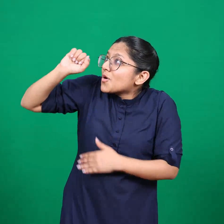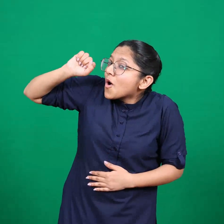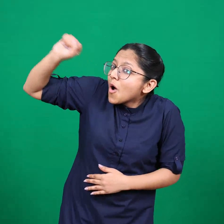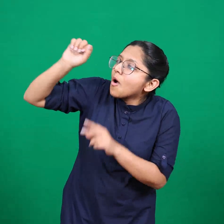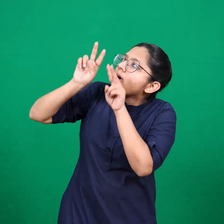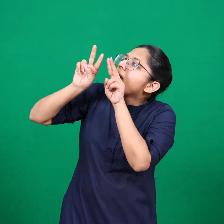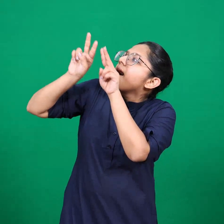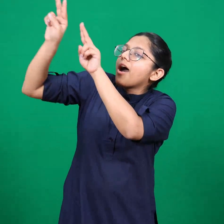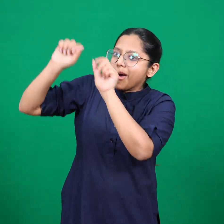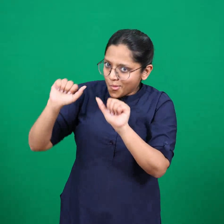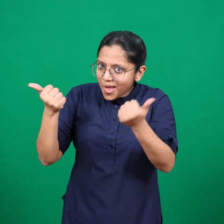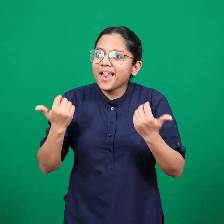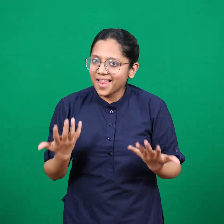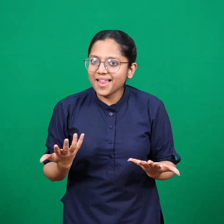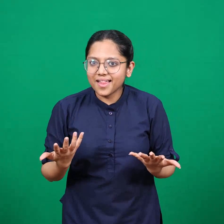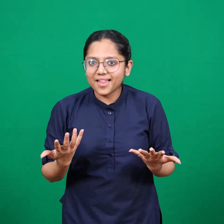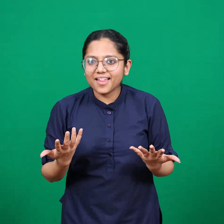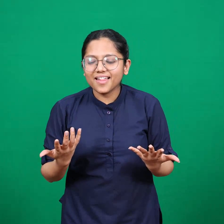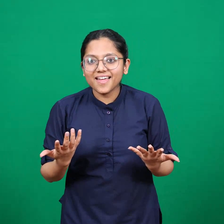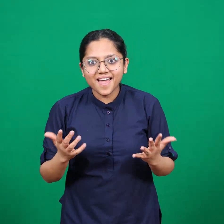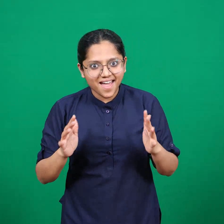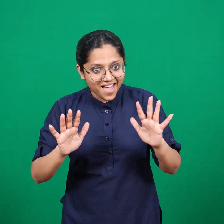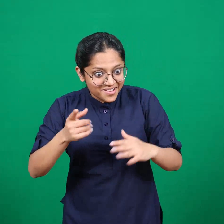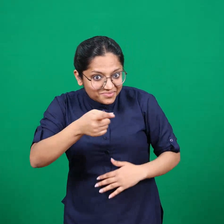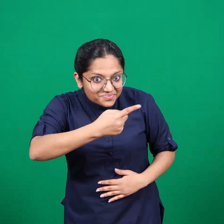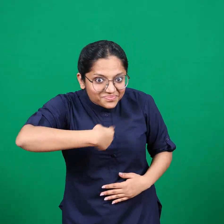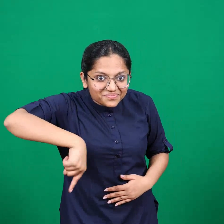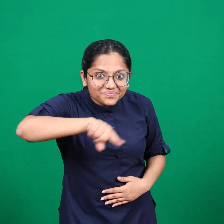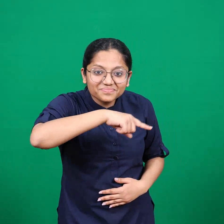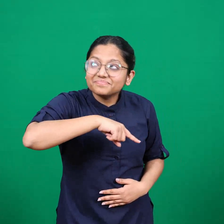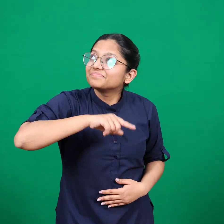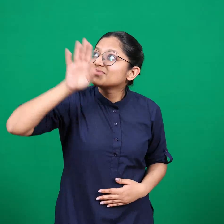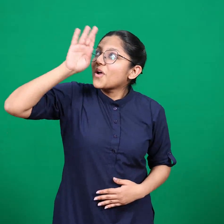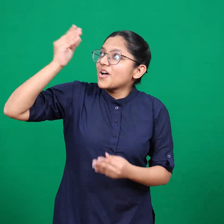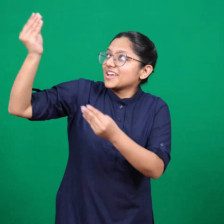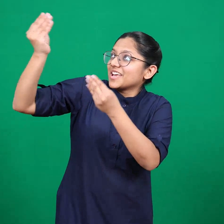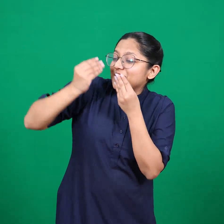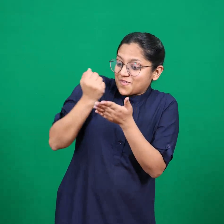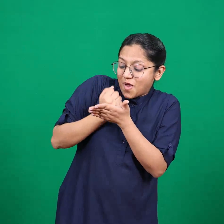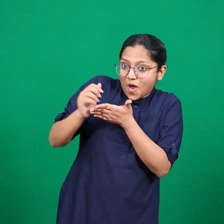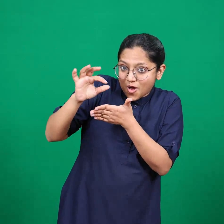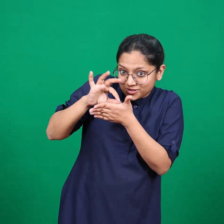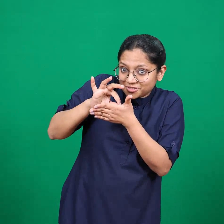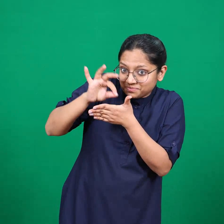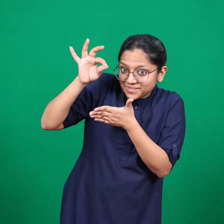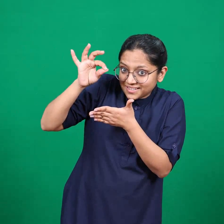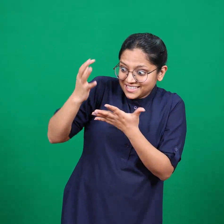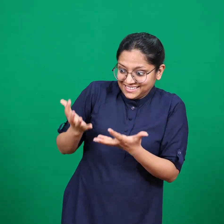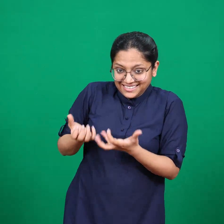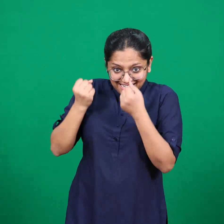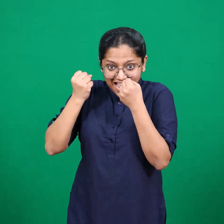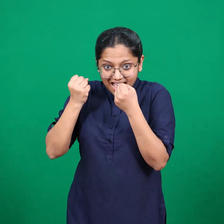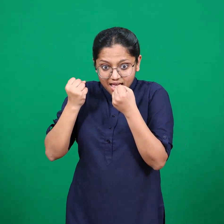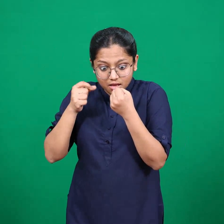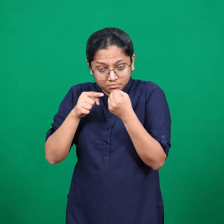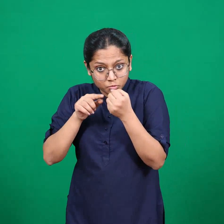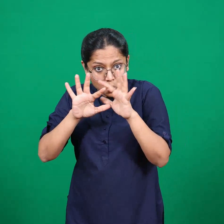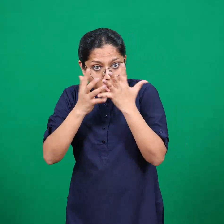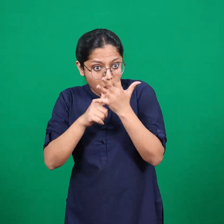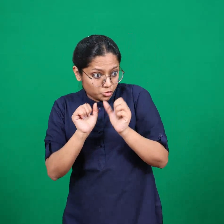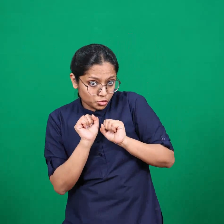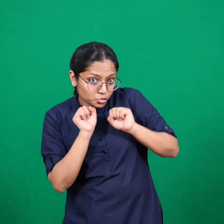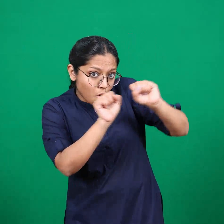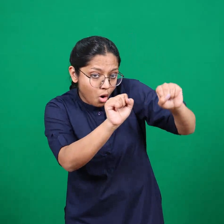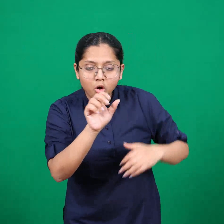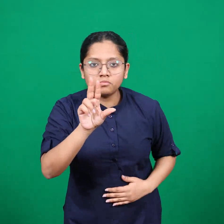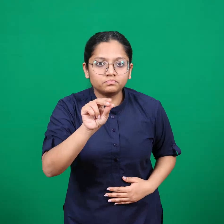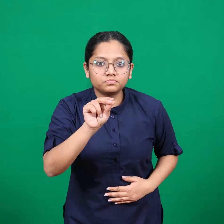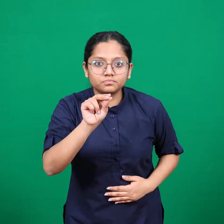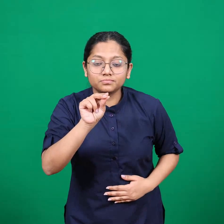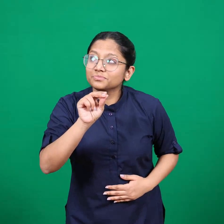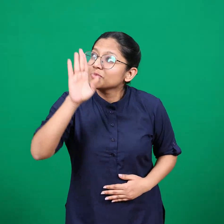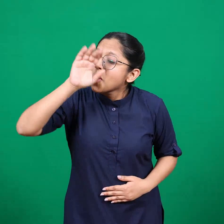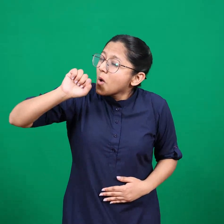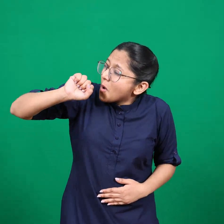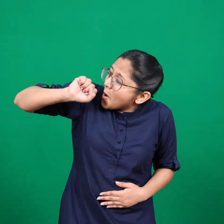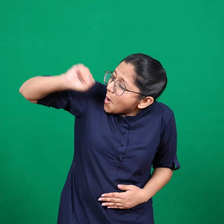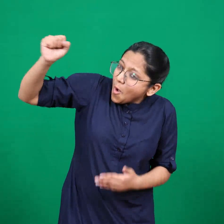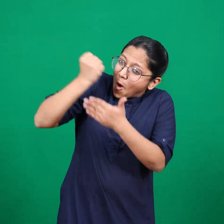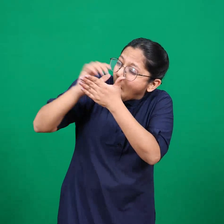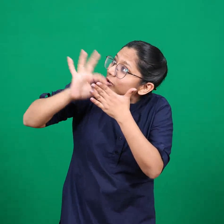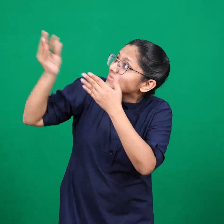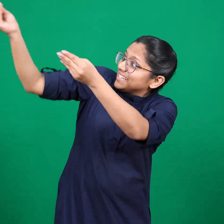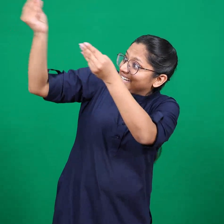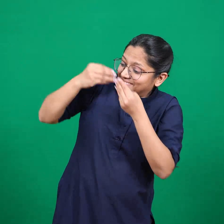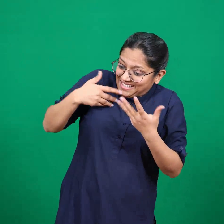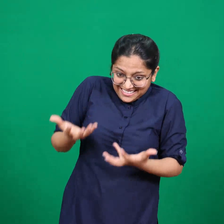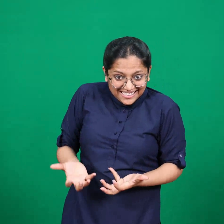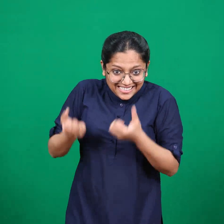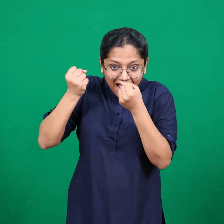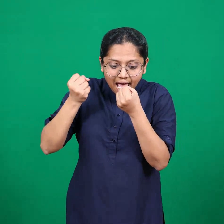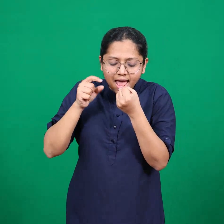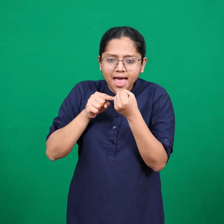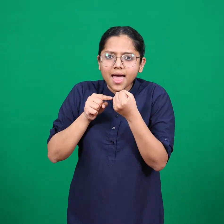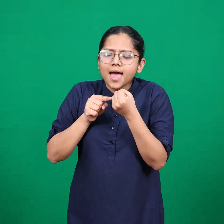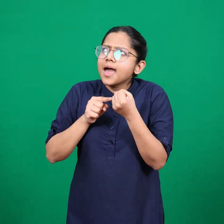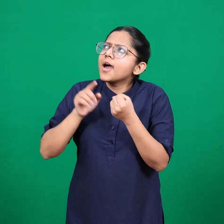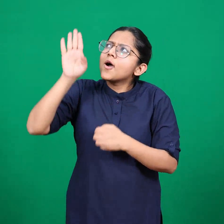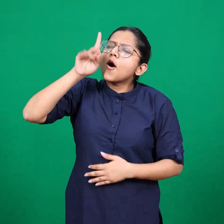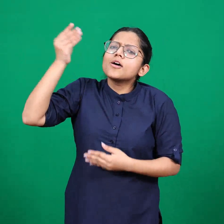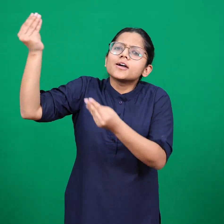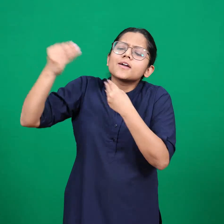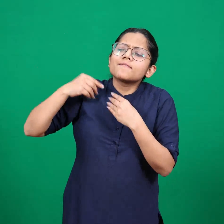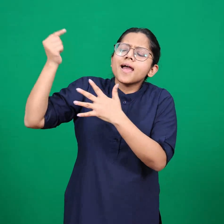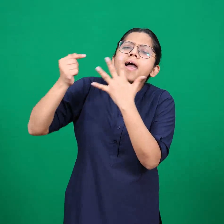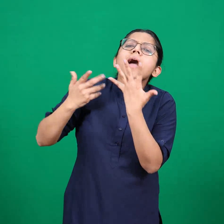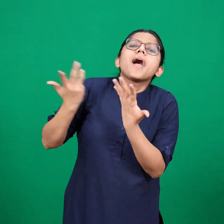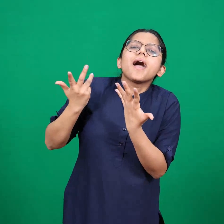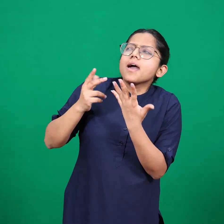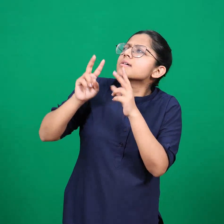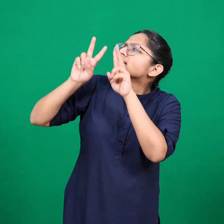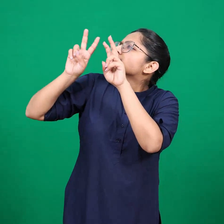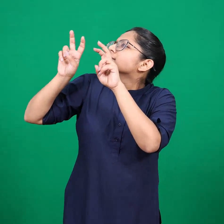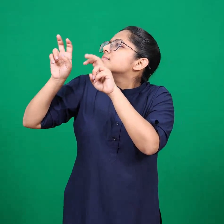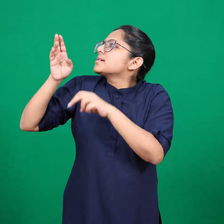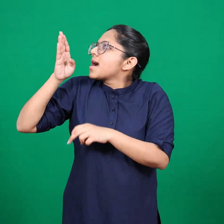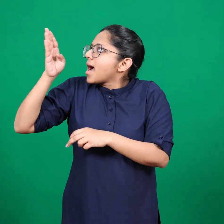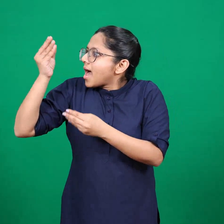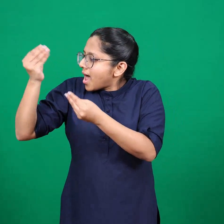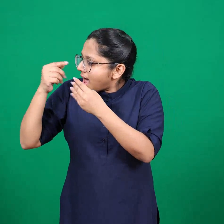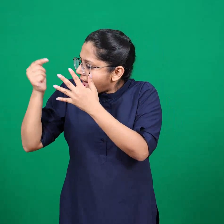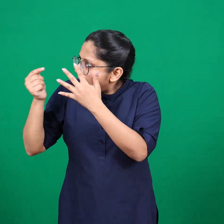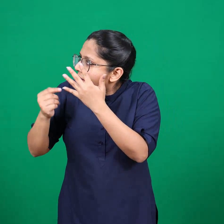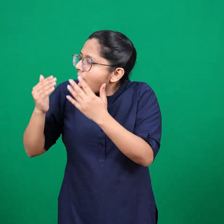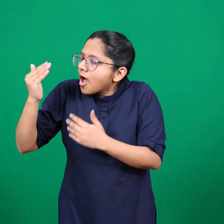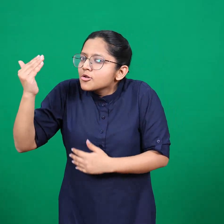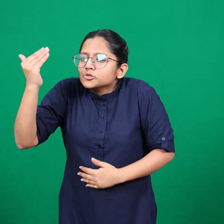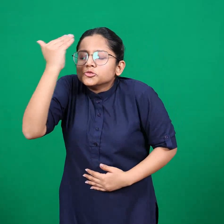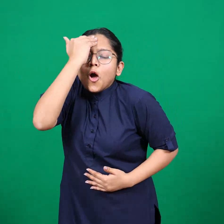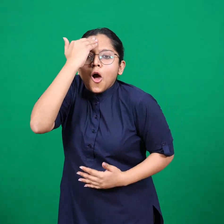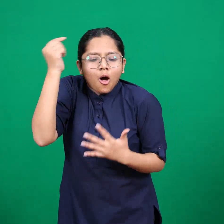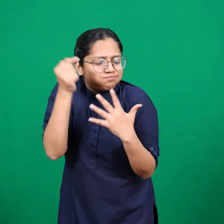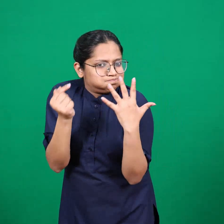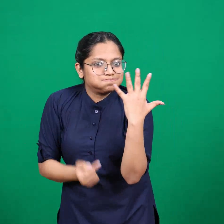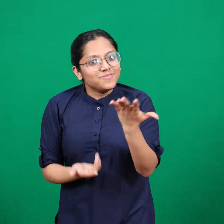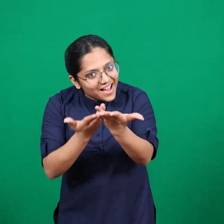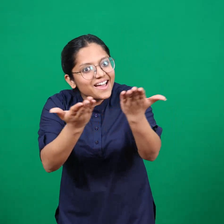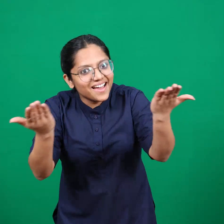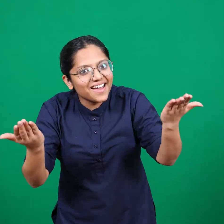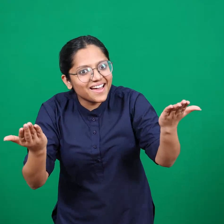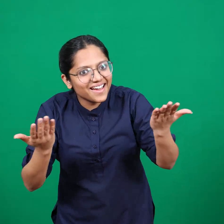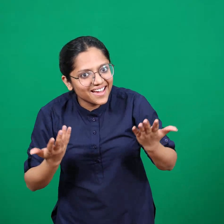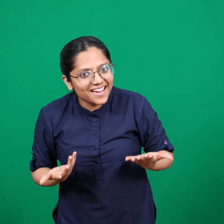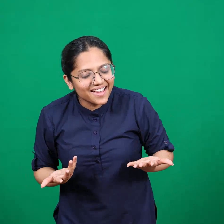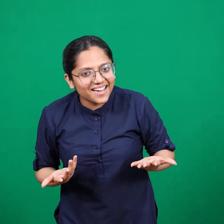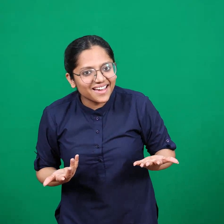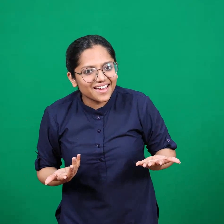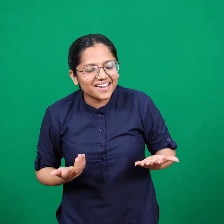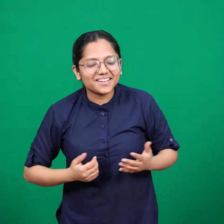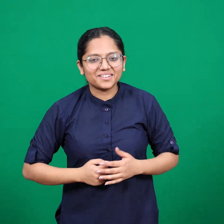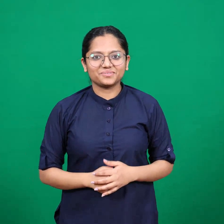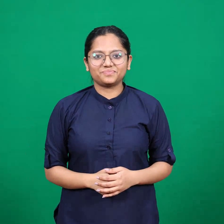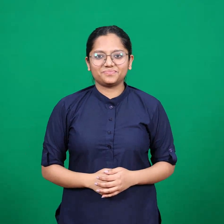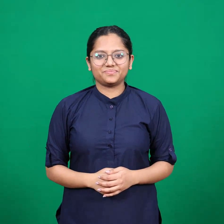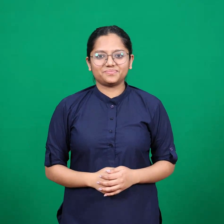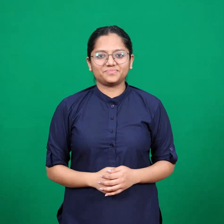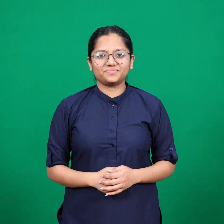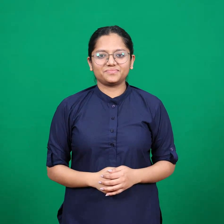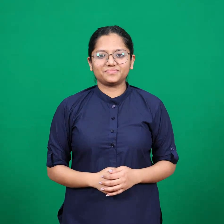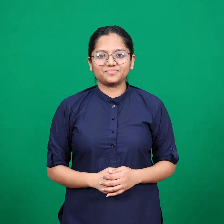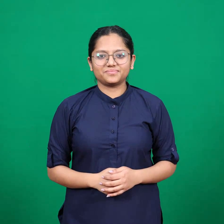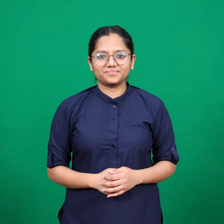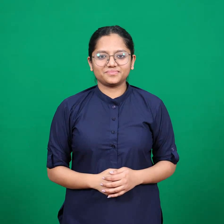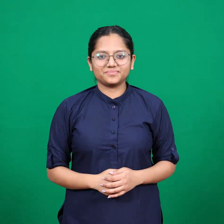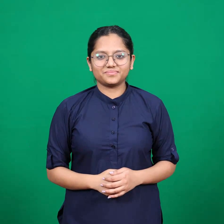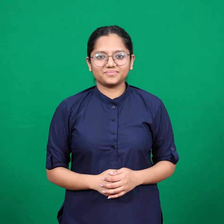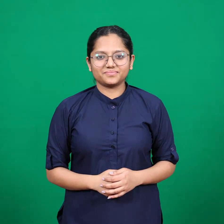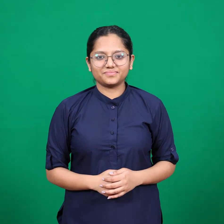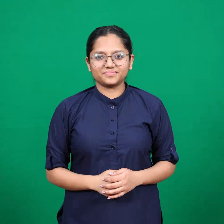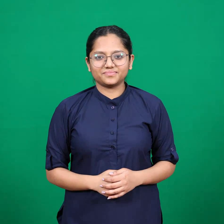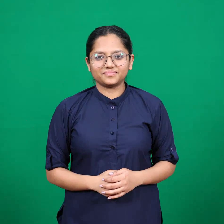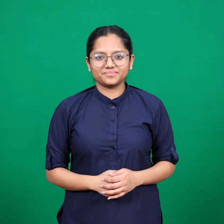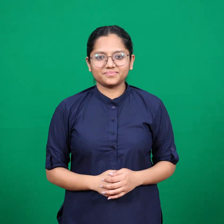We have not received the spirit of the world, but the Spirit who is from God, that we may understand what God has freely given us.